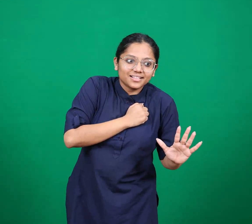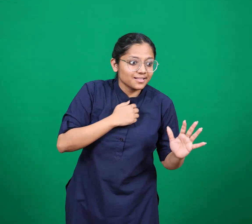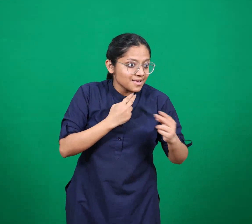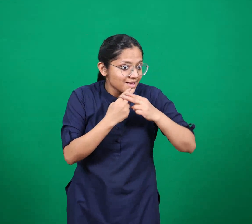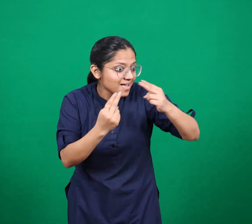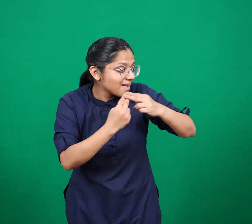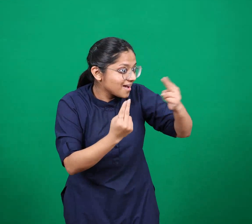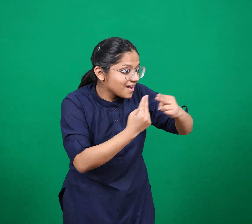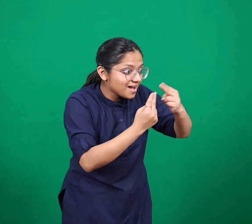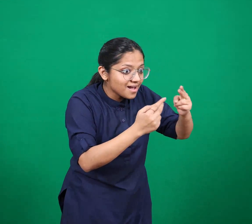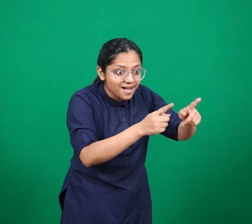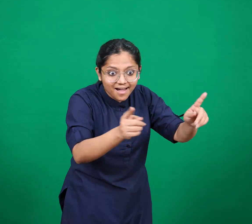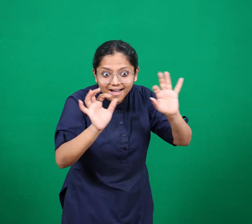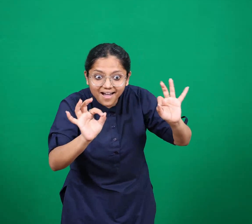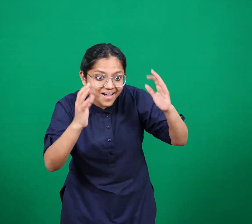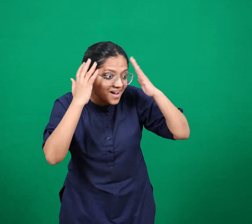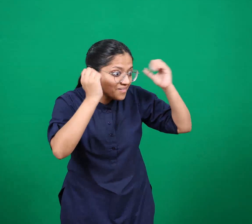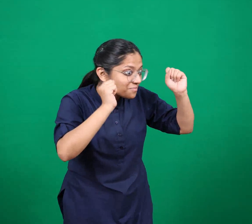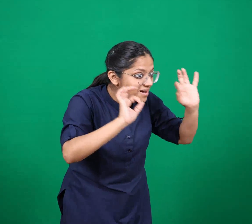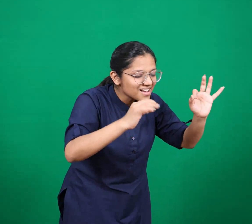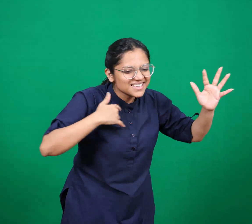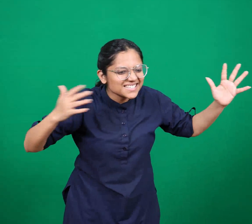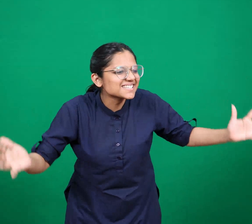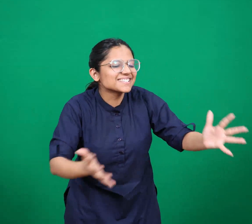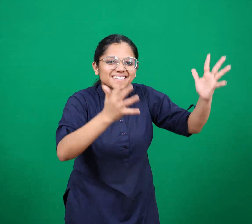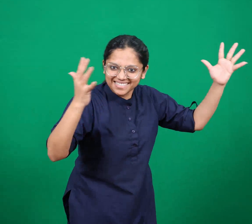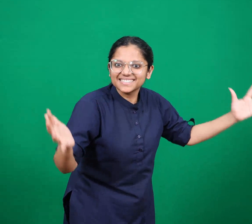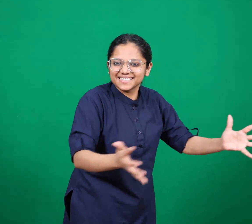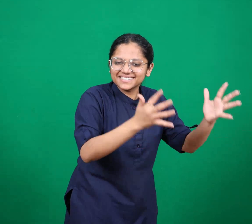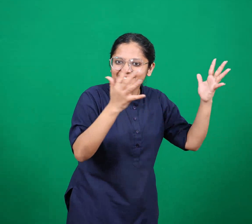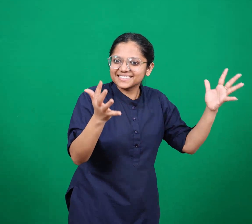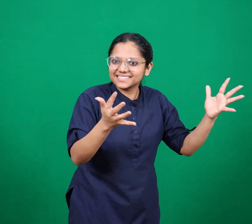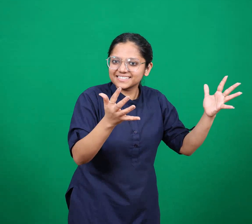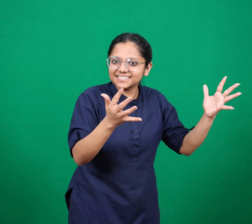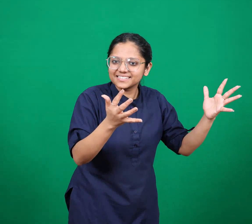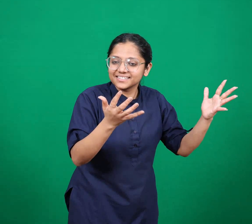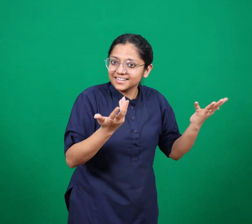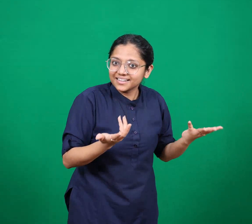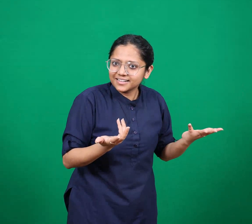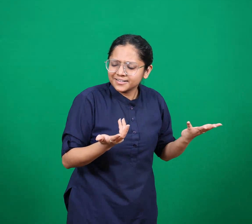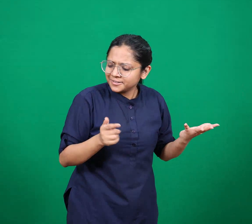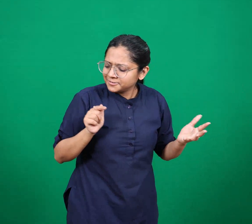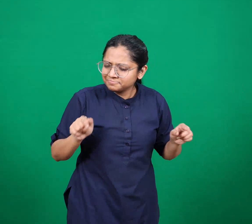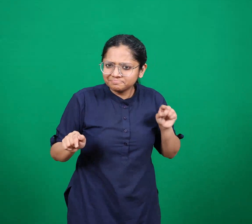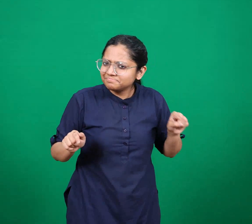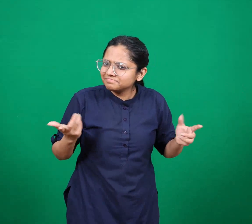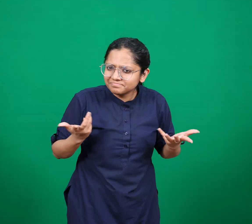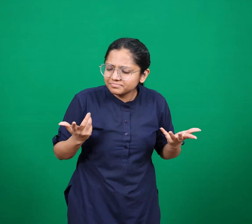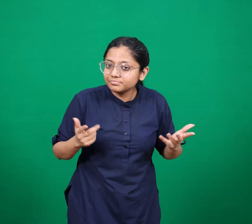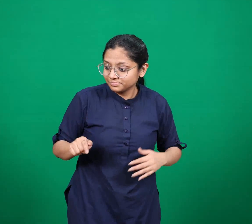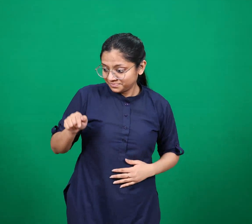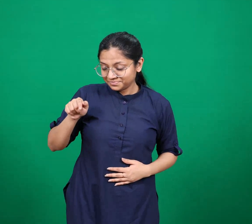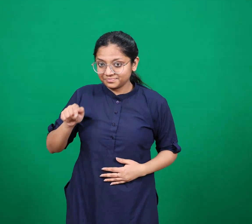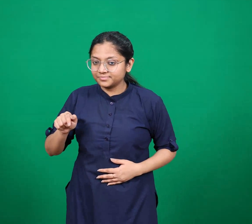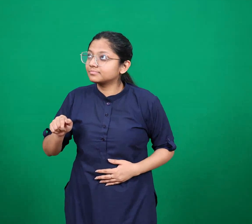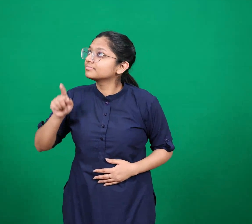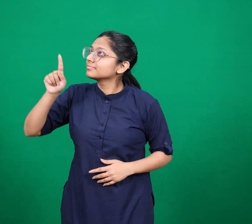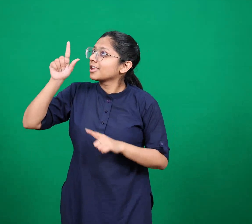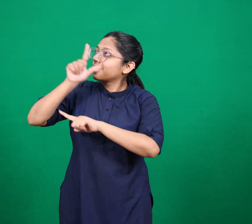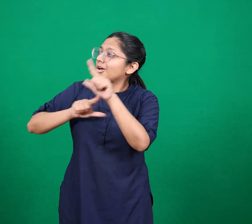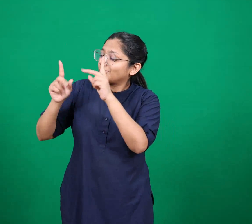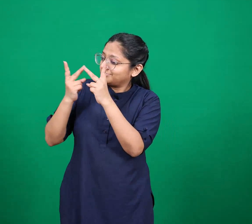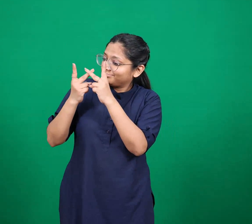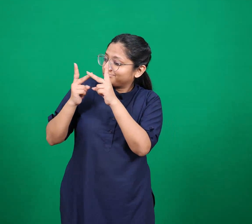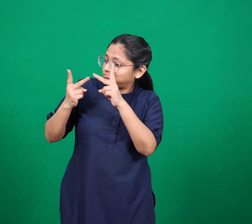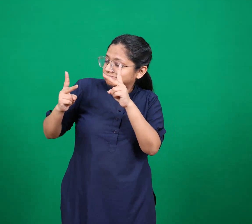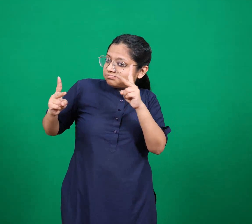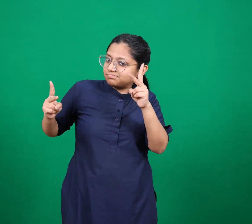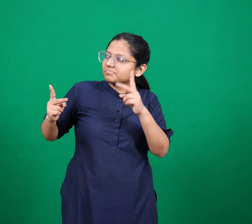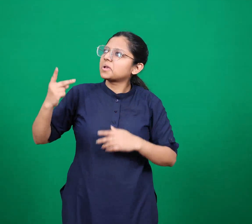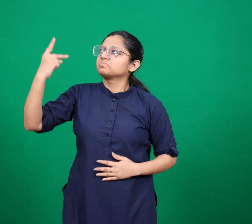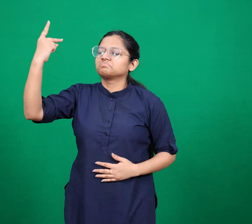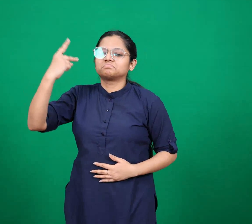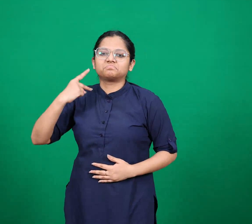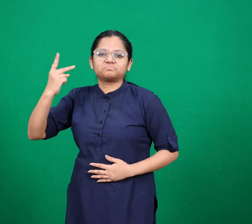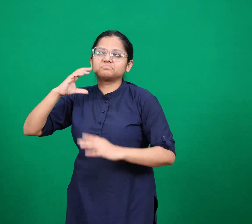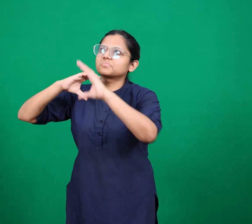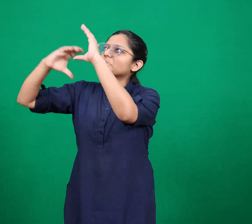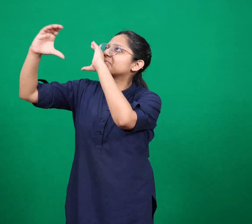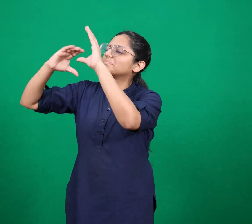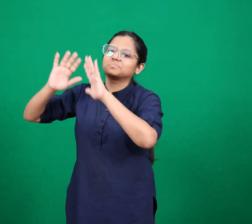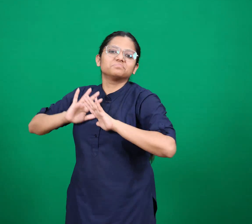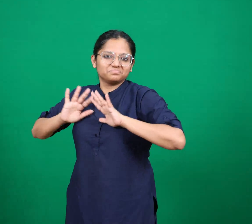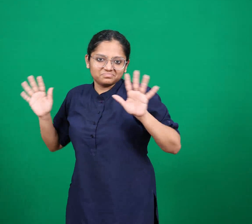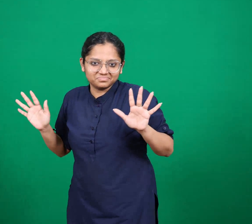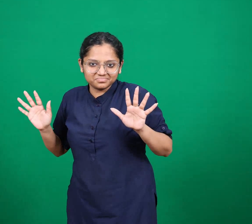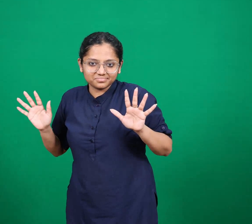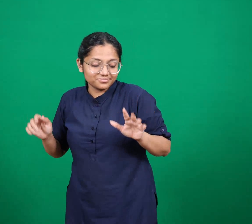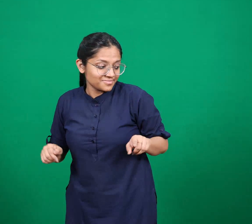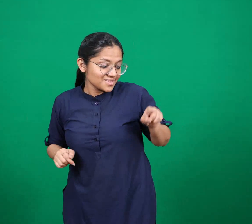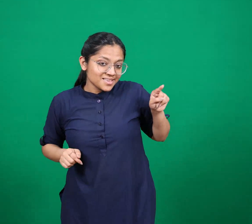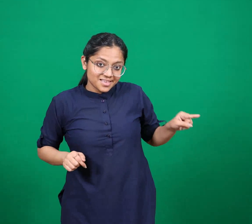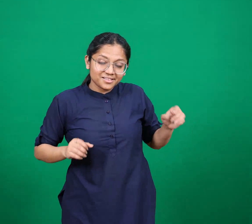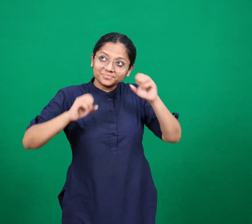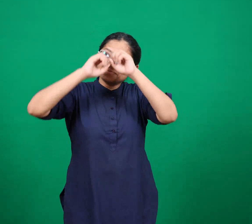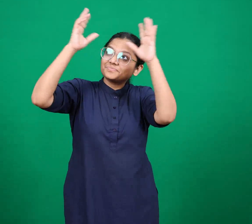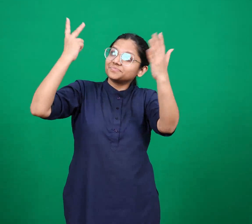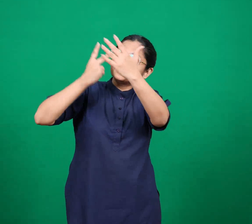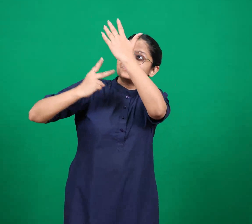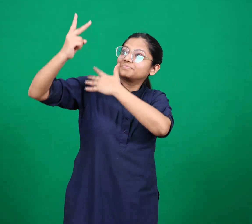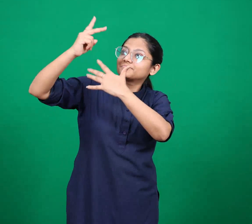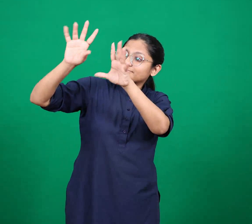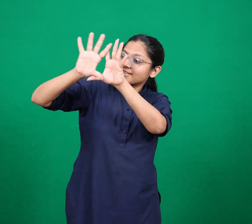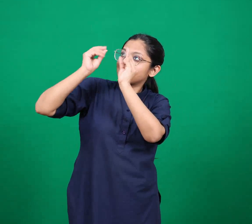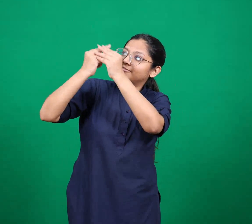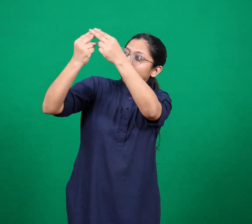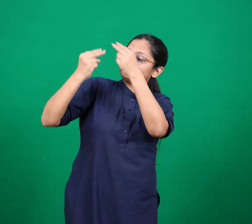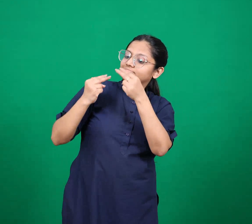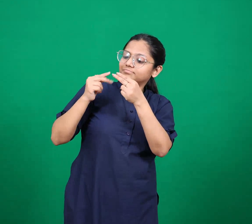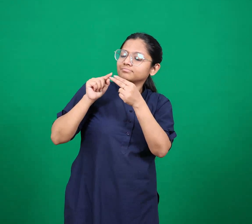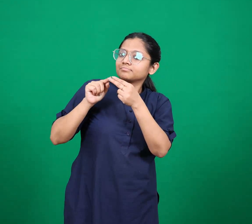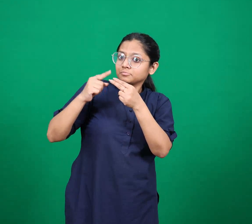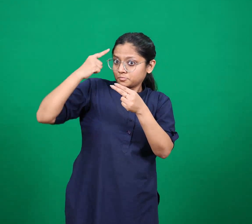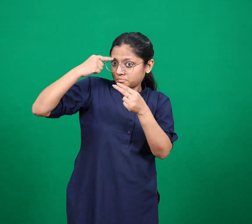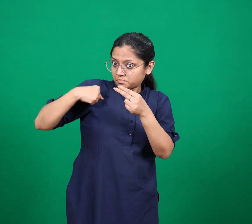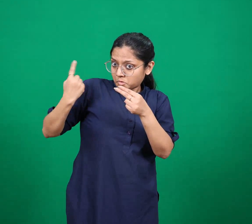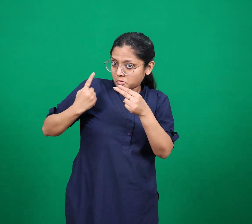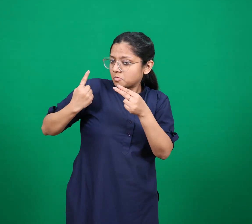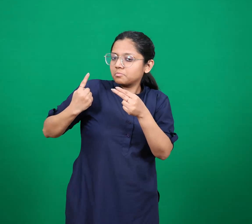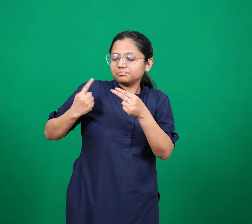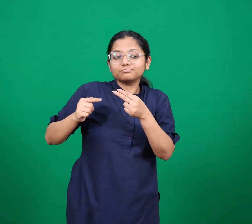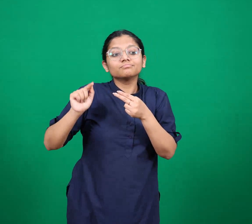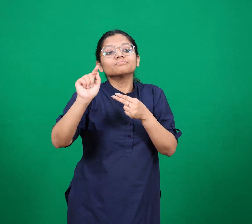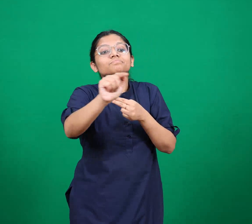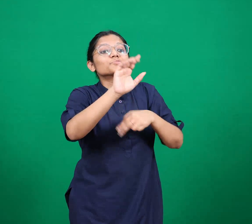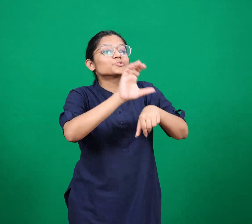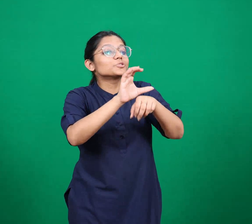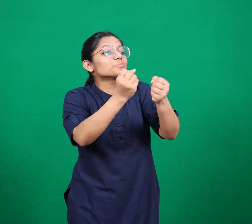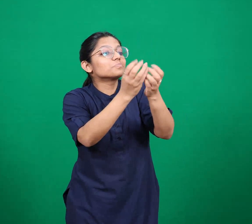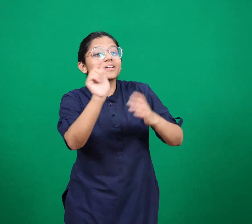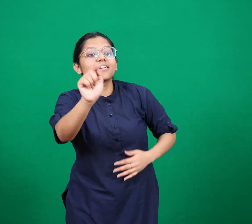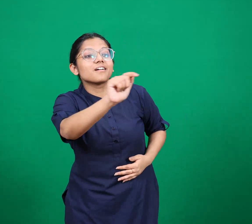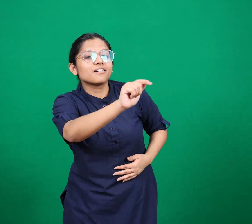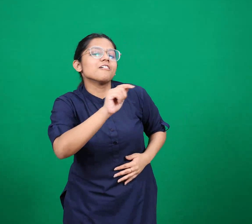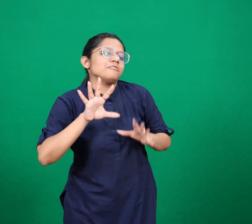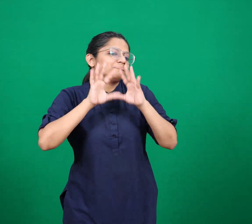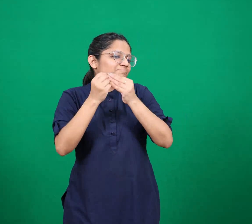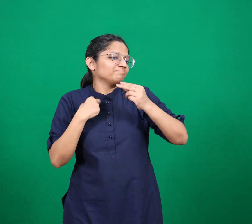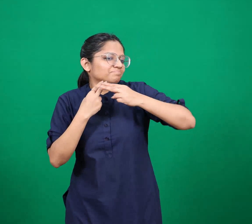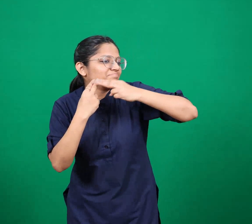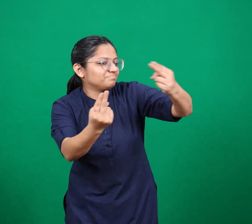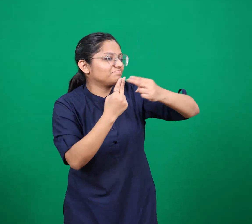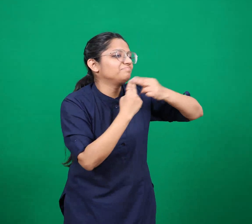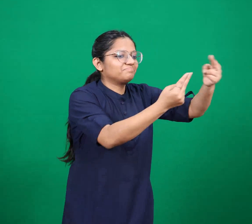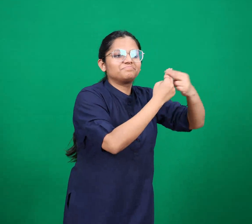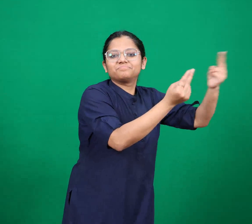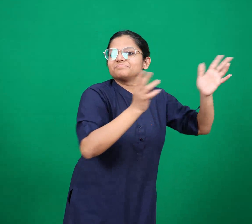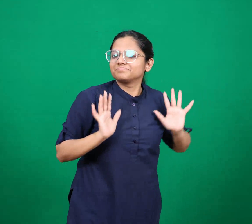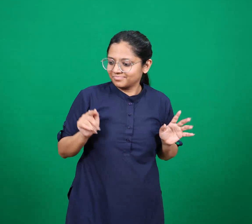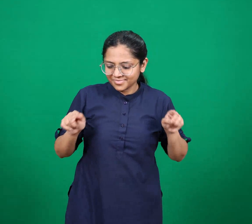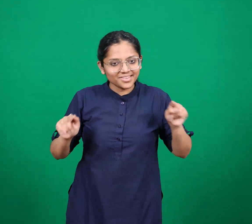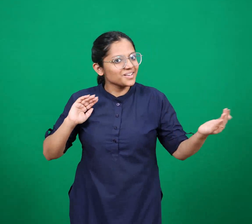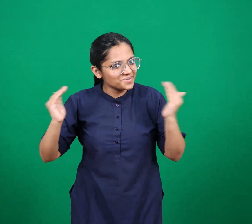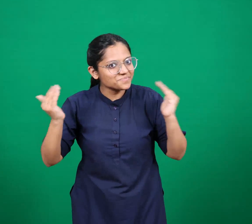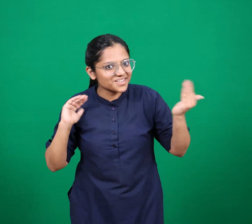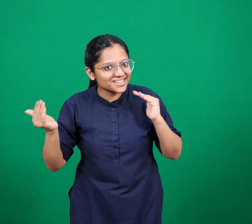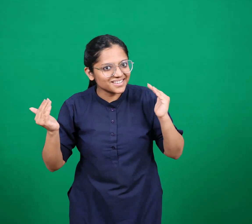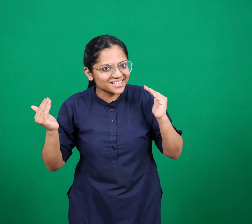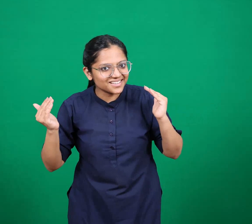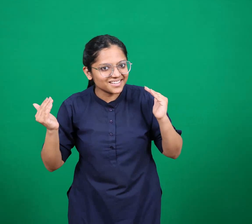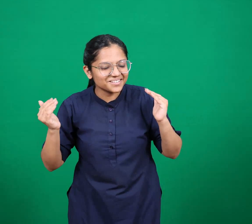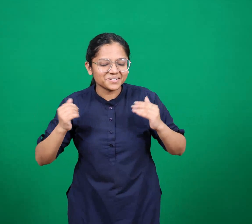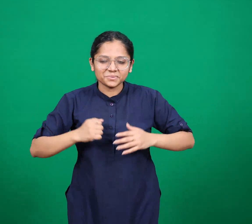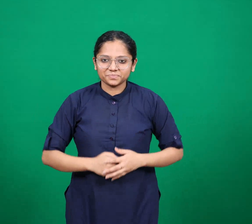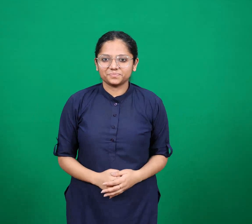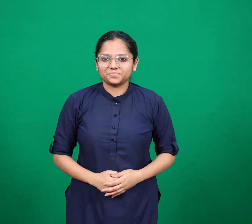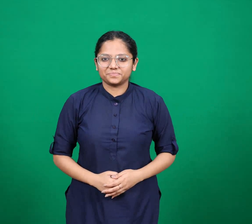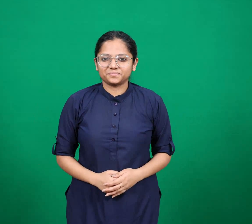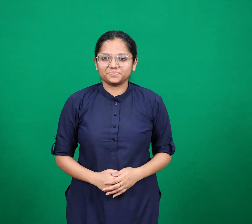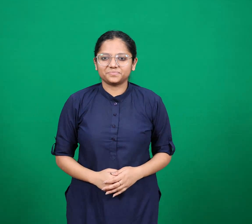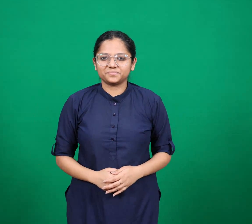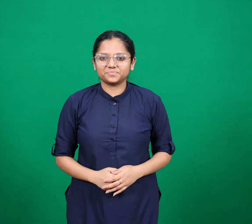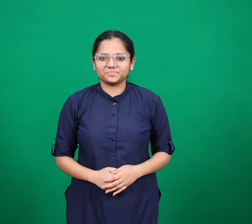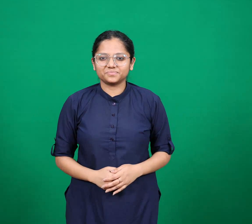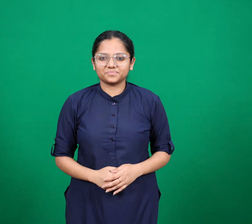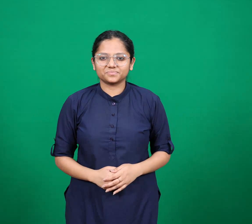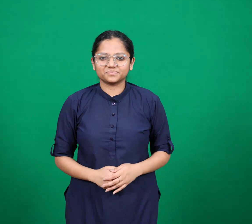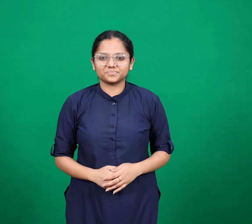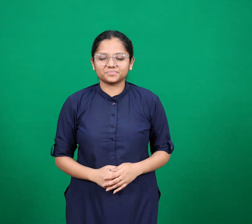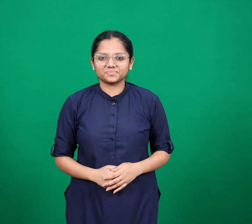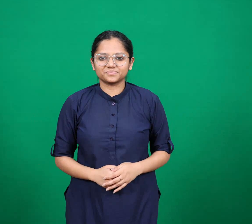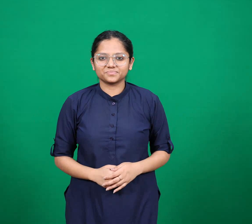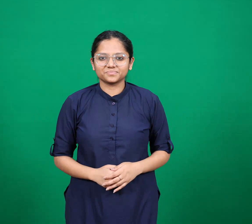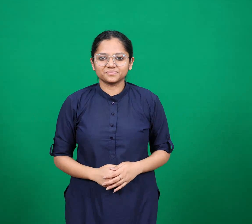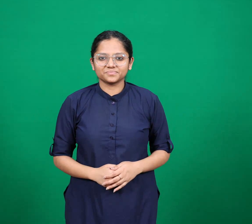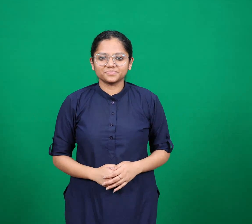The one who speaks in a tongue edifies himself, but the one who prophesies edifies the church.